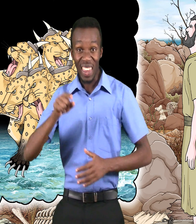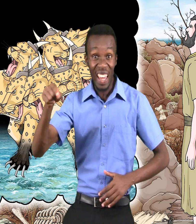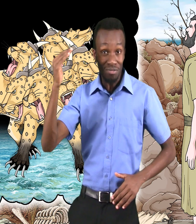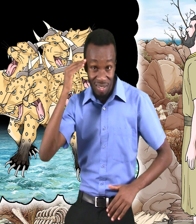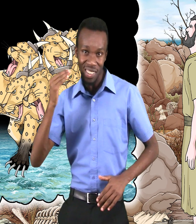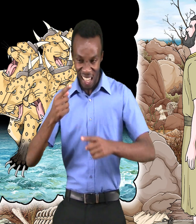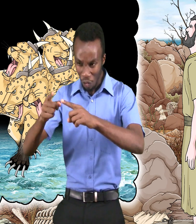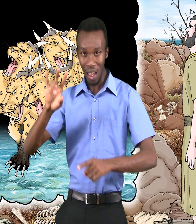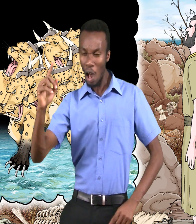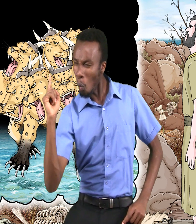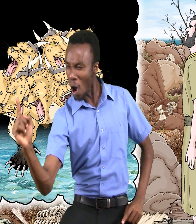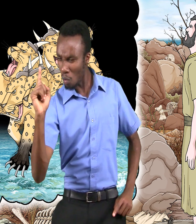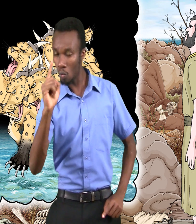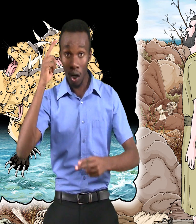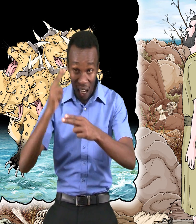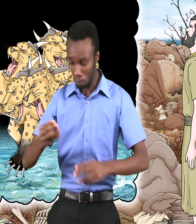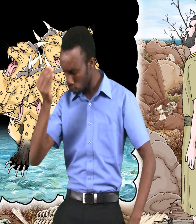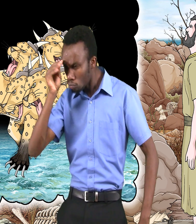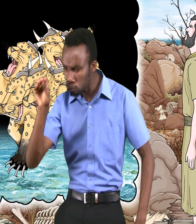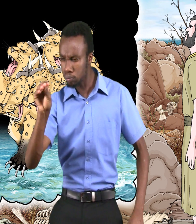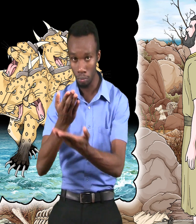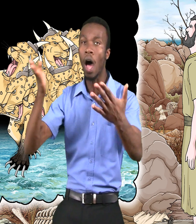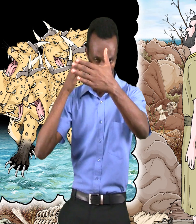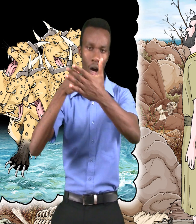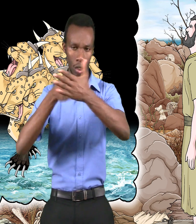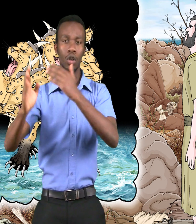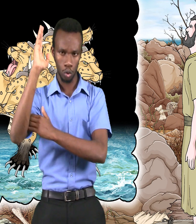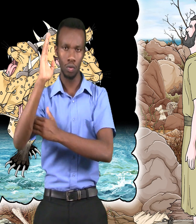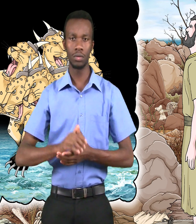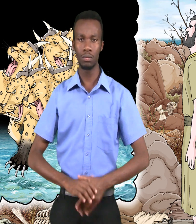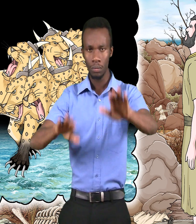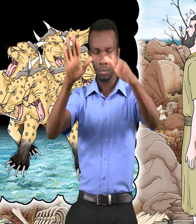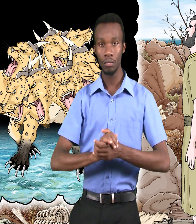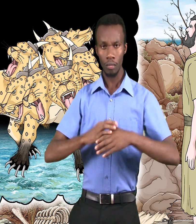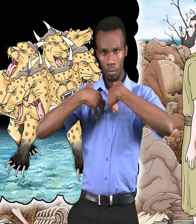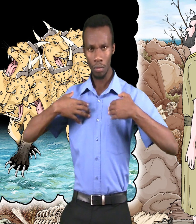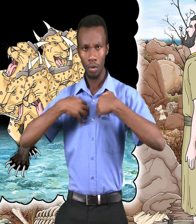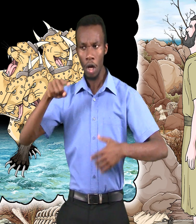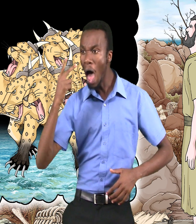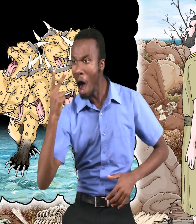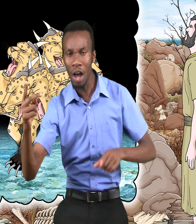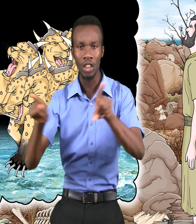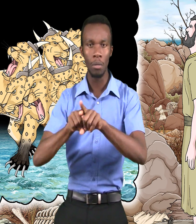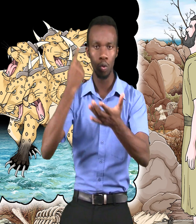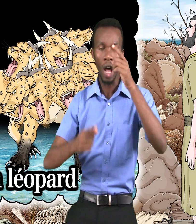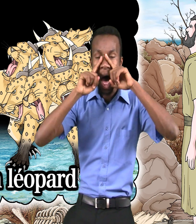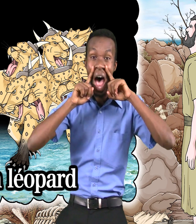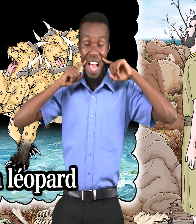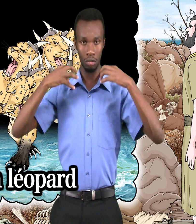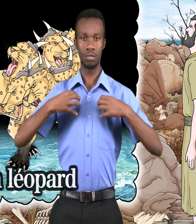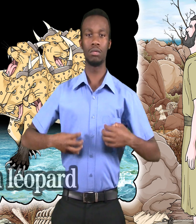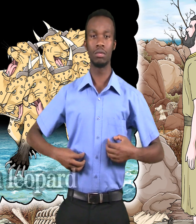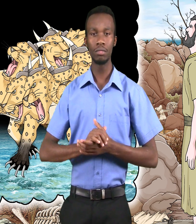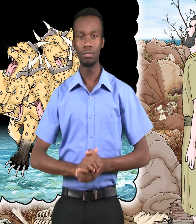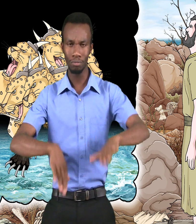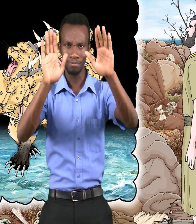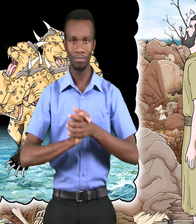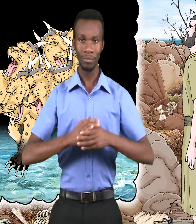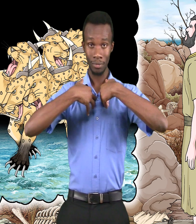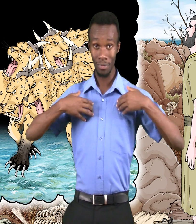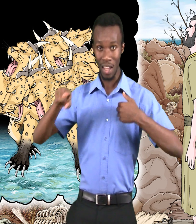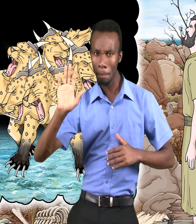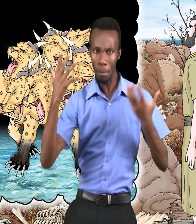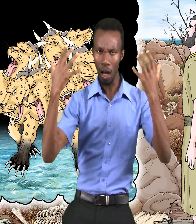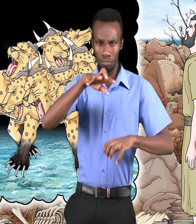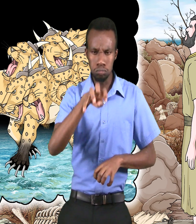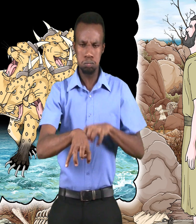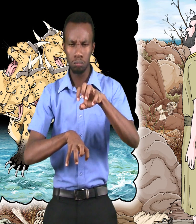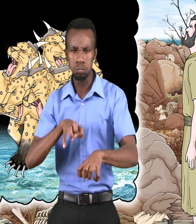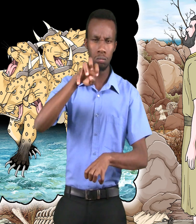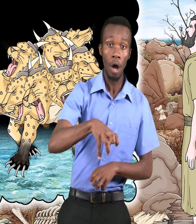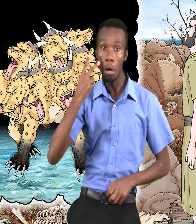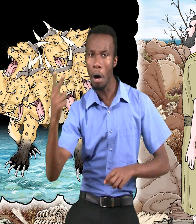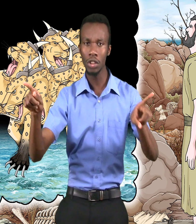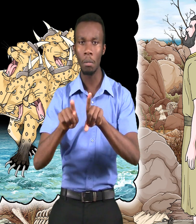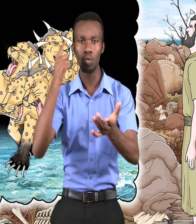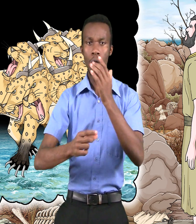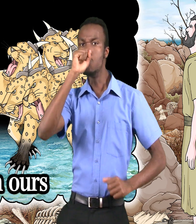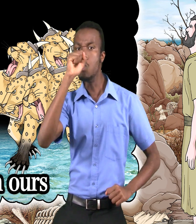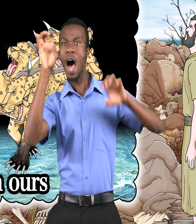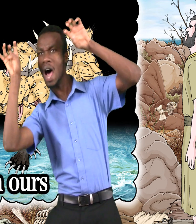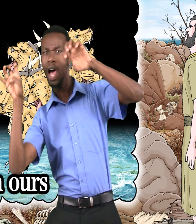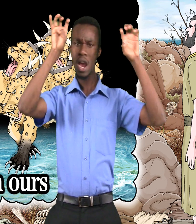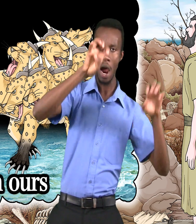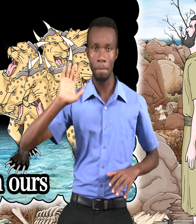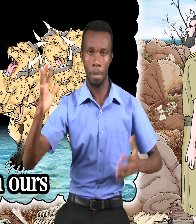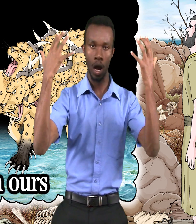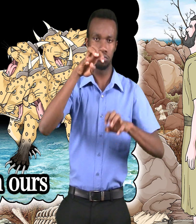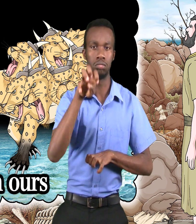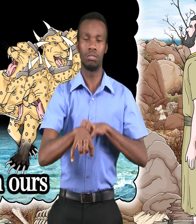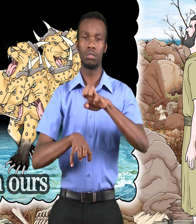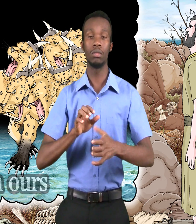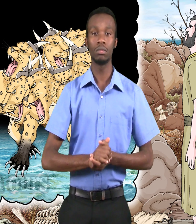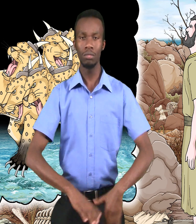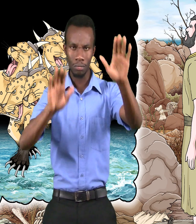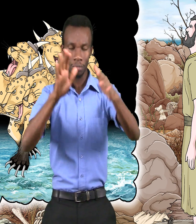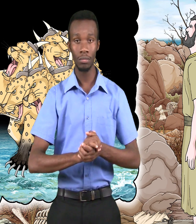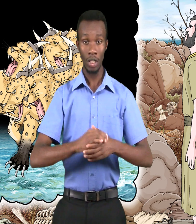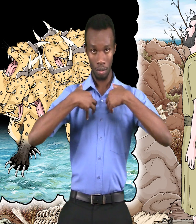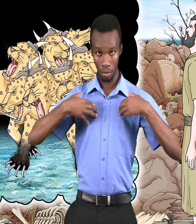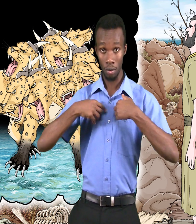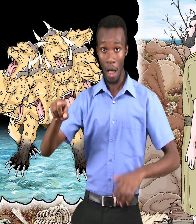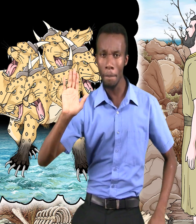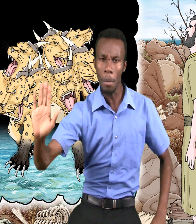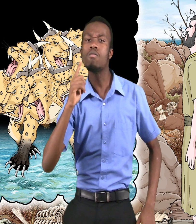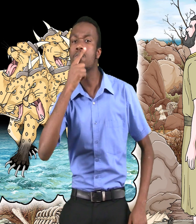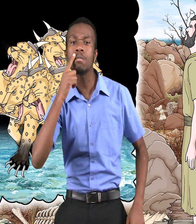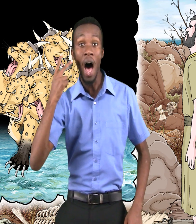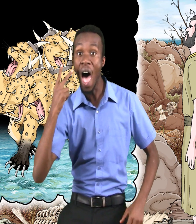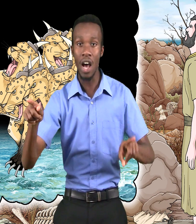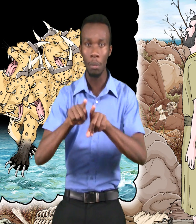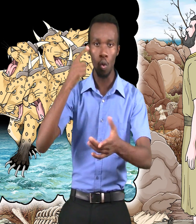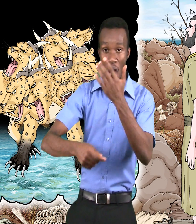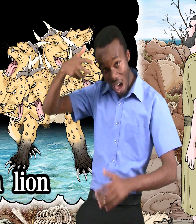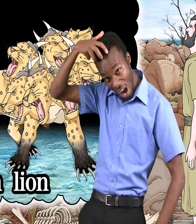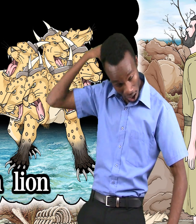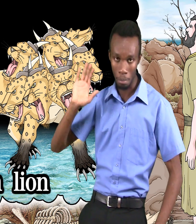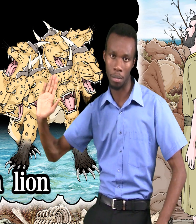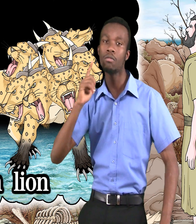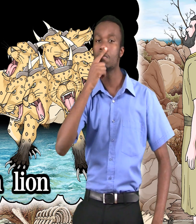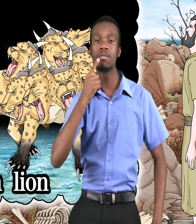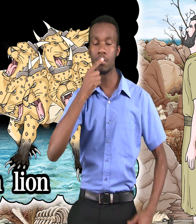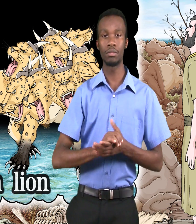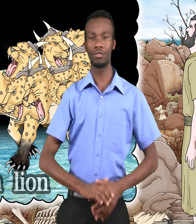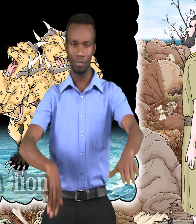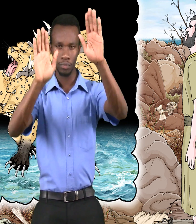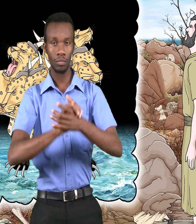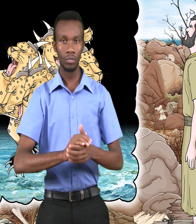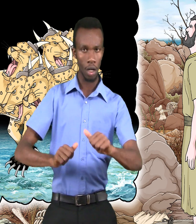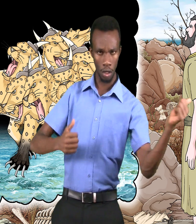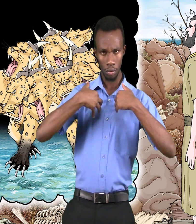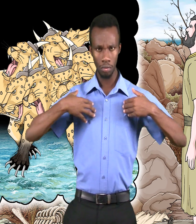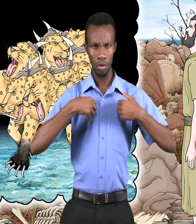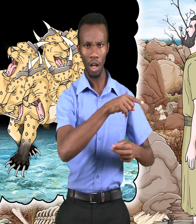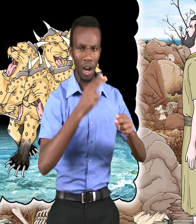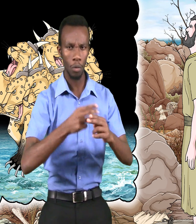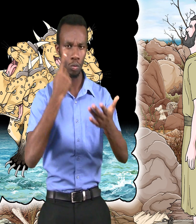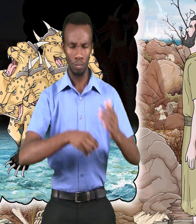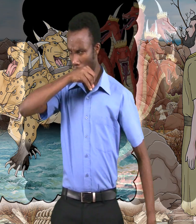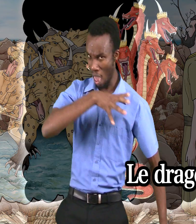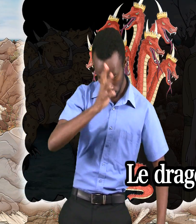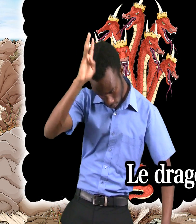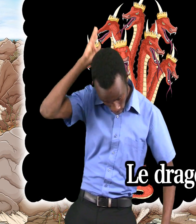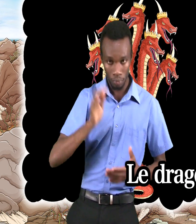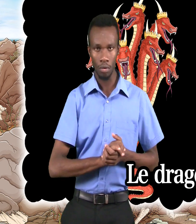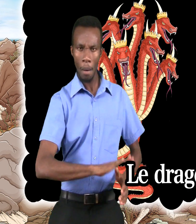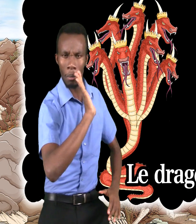There were ten royal crowns on its horns and blasphemous names on its heads. The beast I saw was like a leopard, with the feet of a bear and the mouth of a lion.